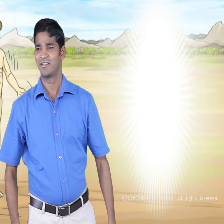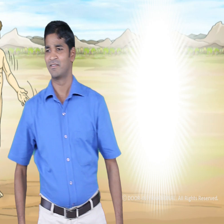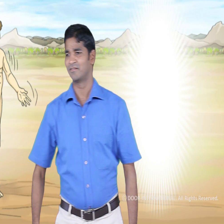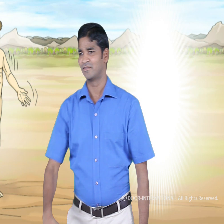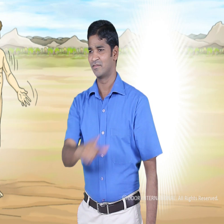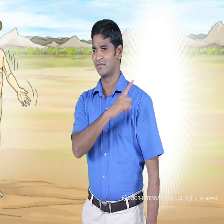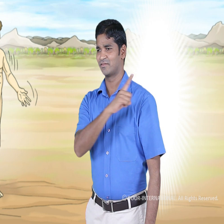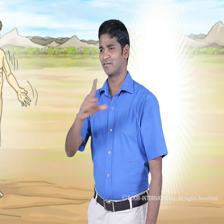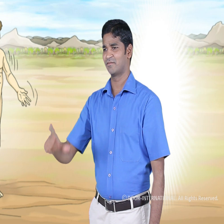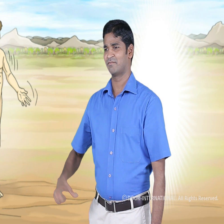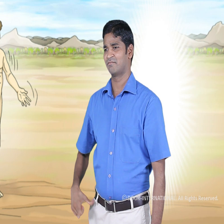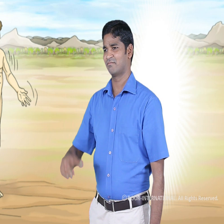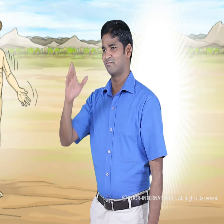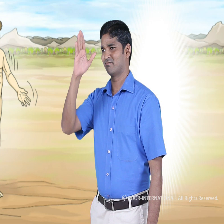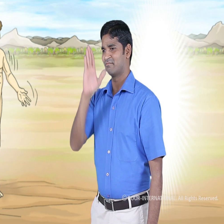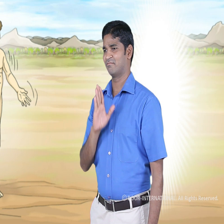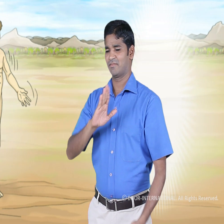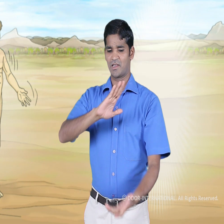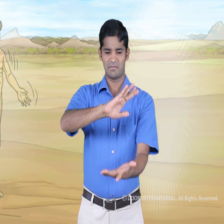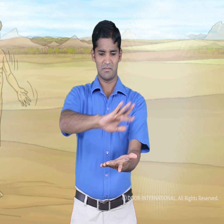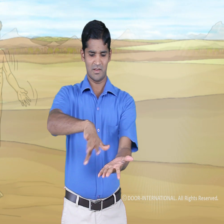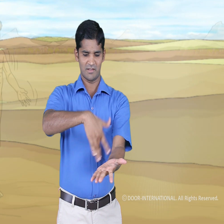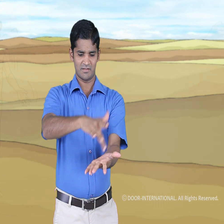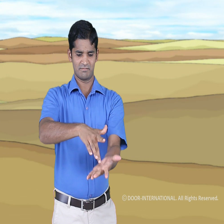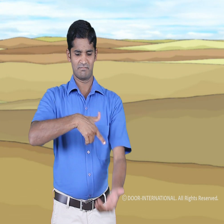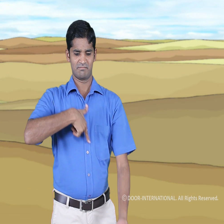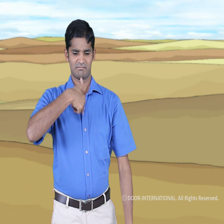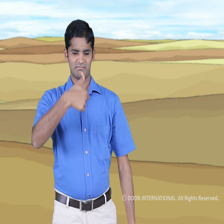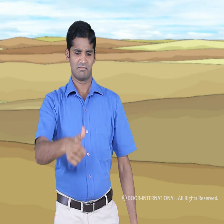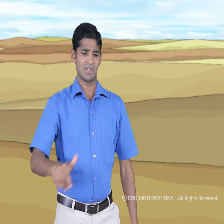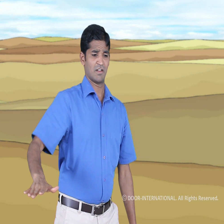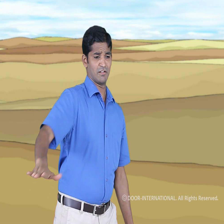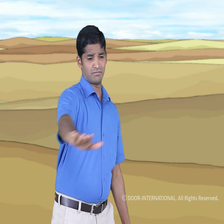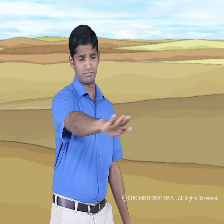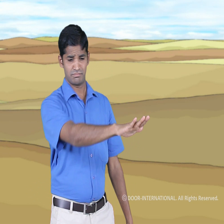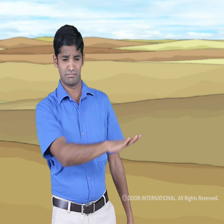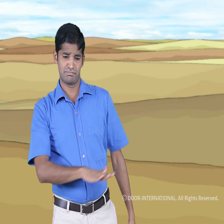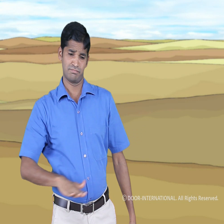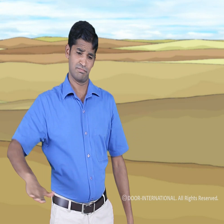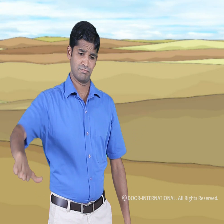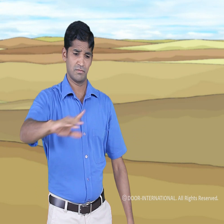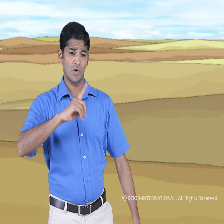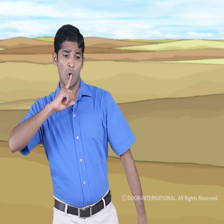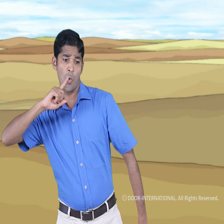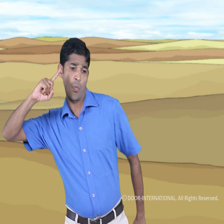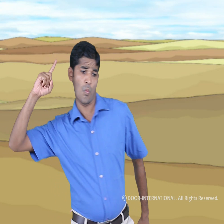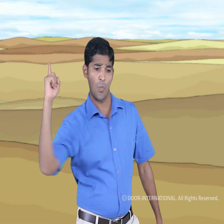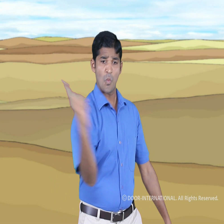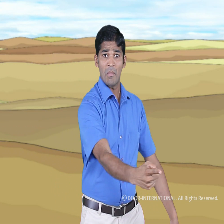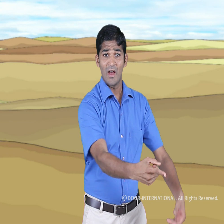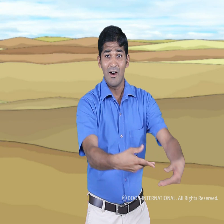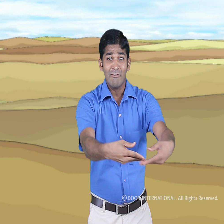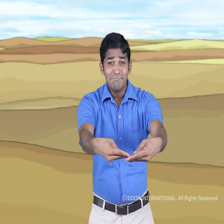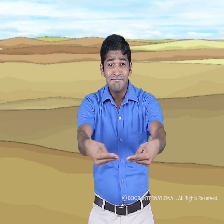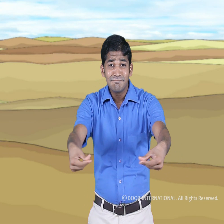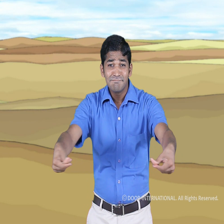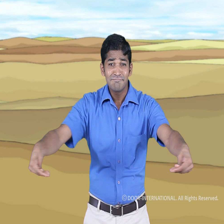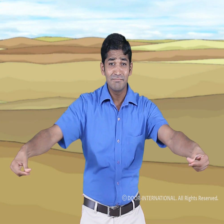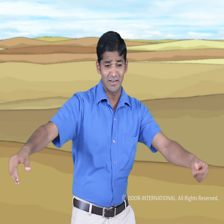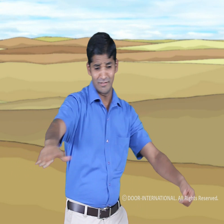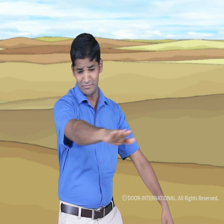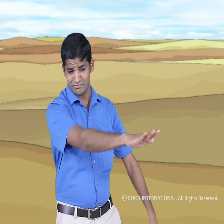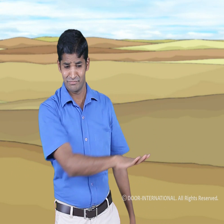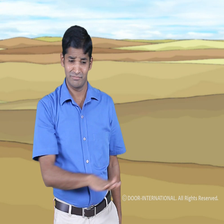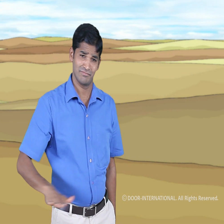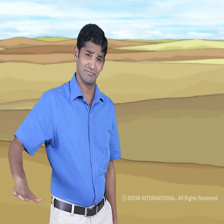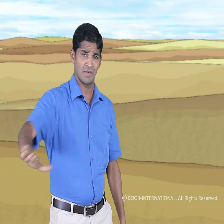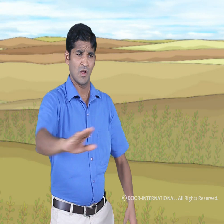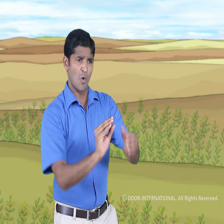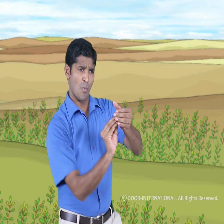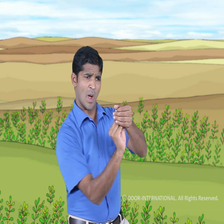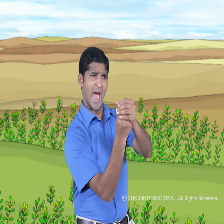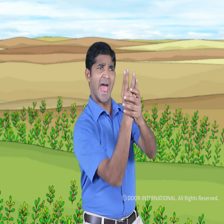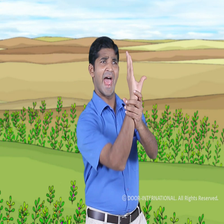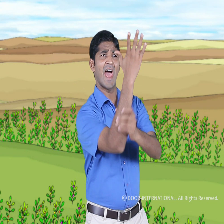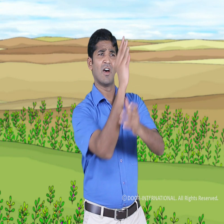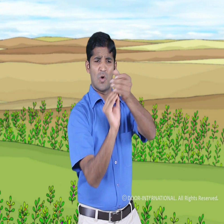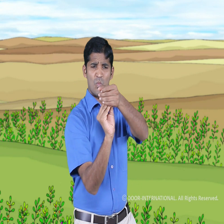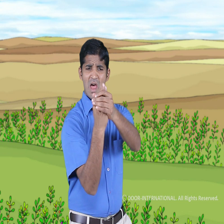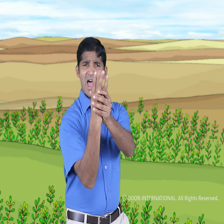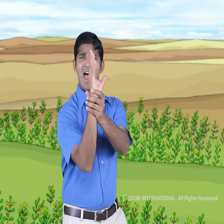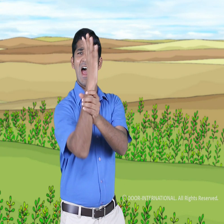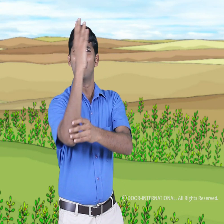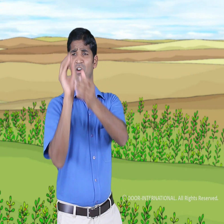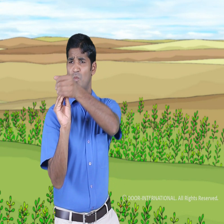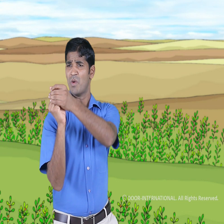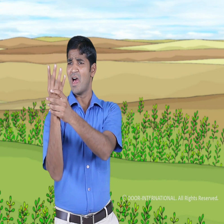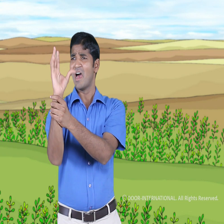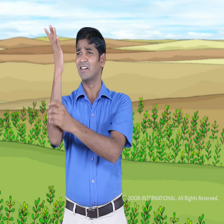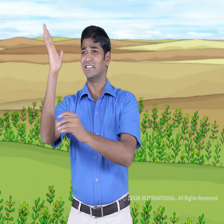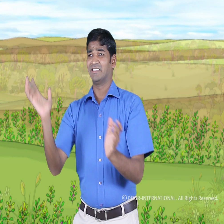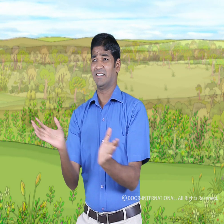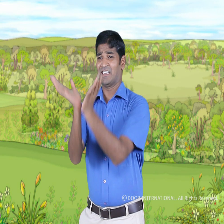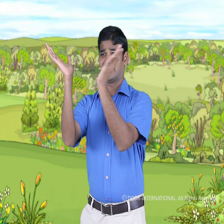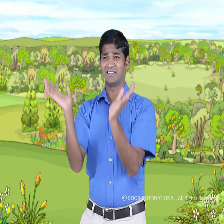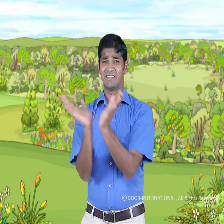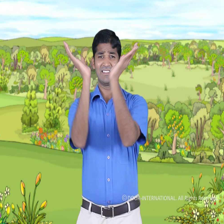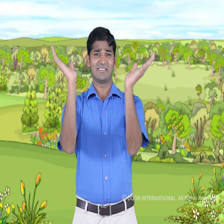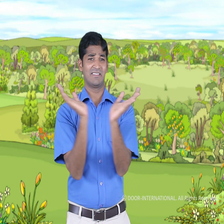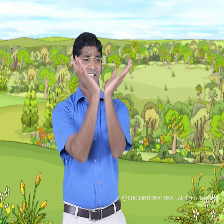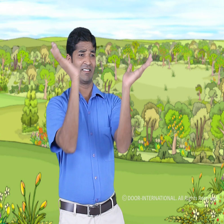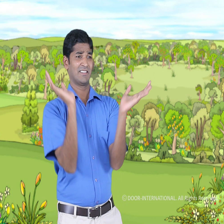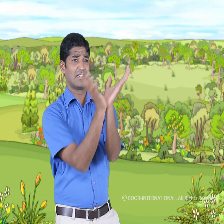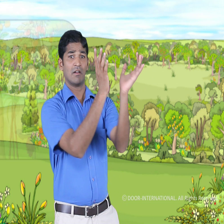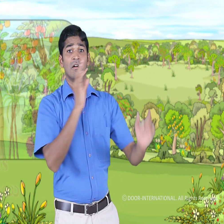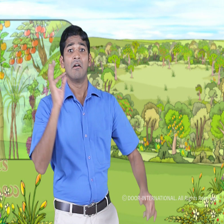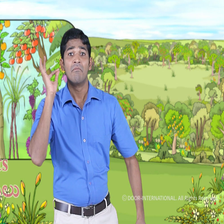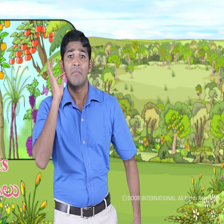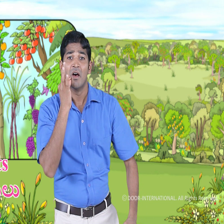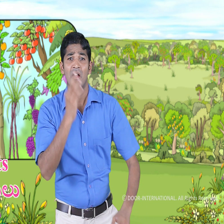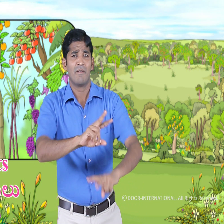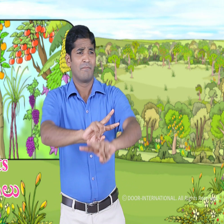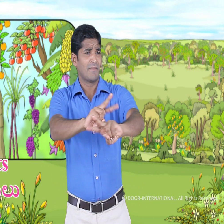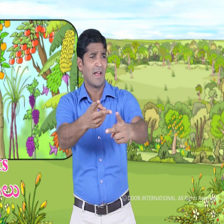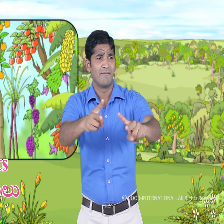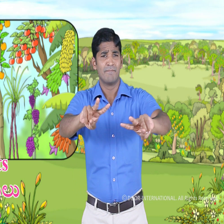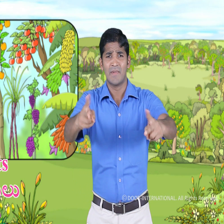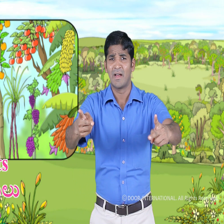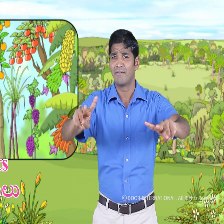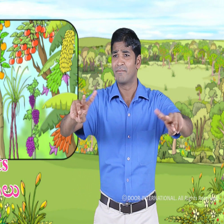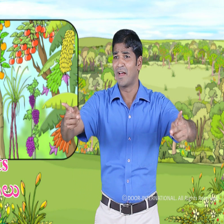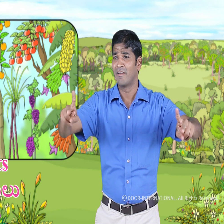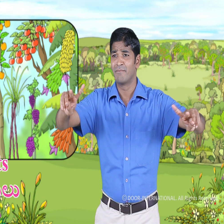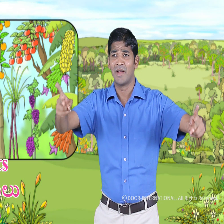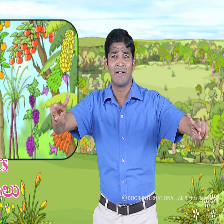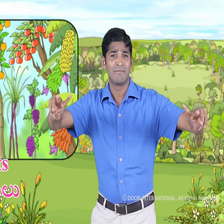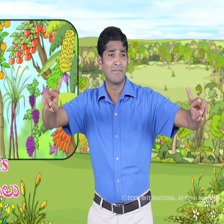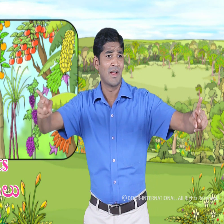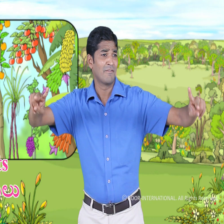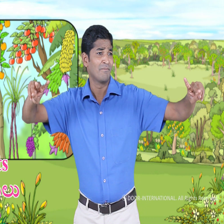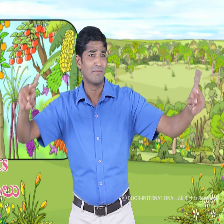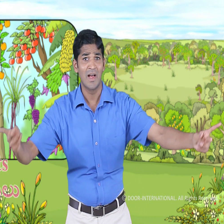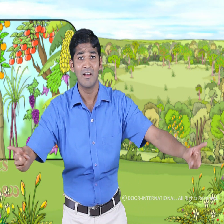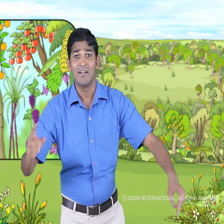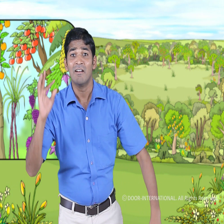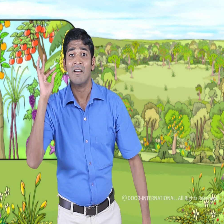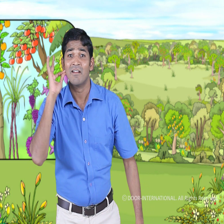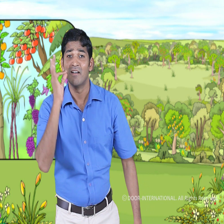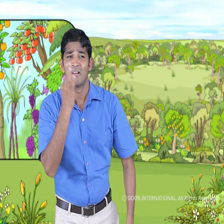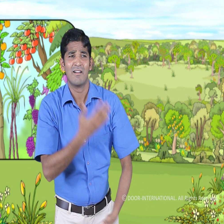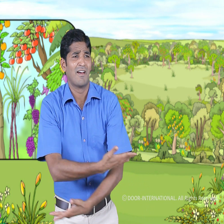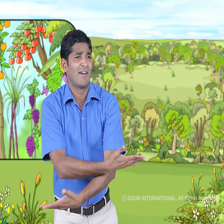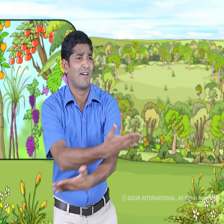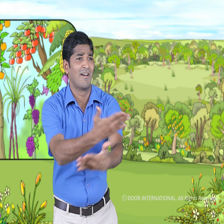And the LORD God planted a garden in Eden, in the east, where He placed the man He had formed.